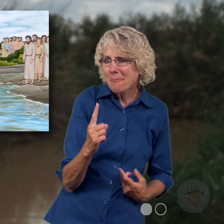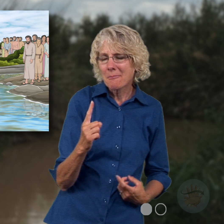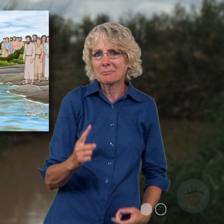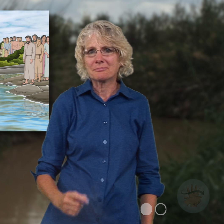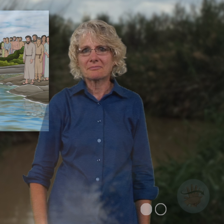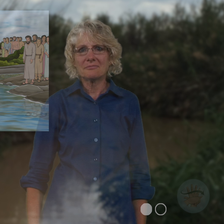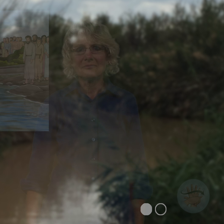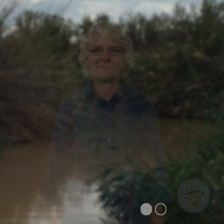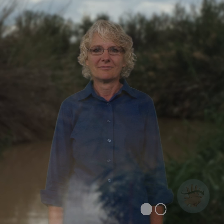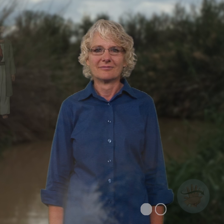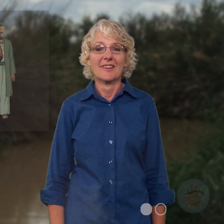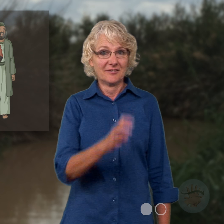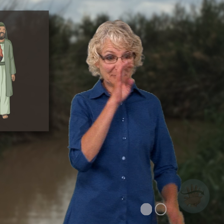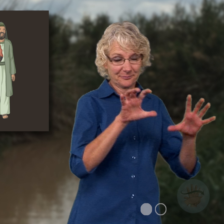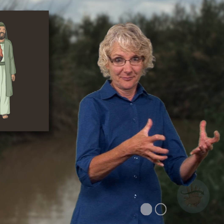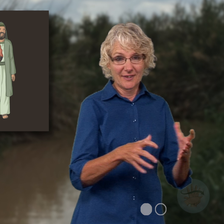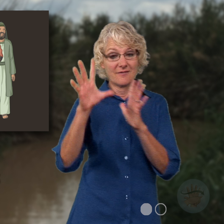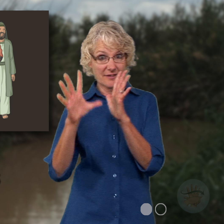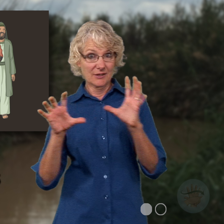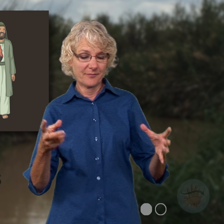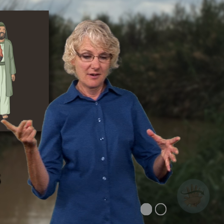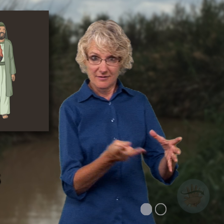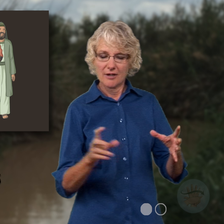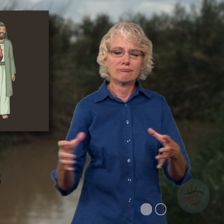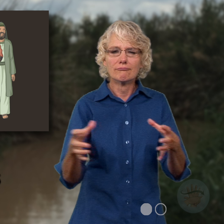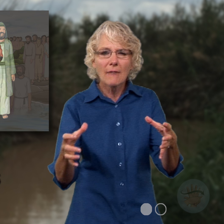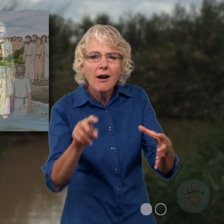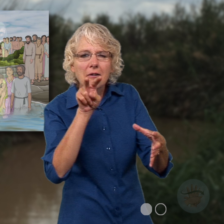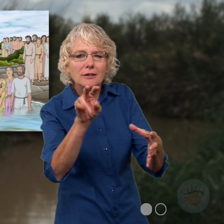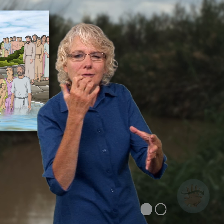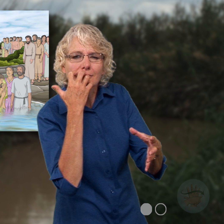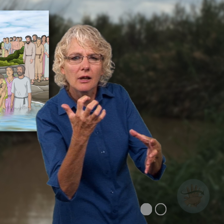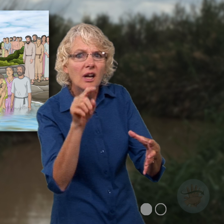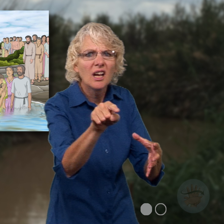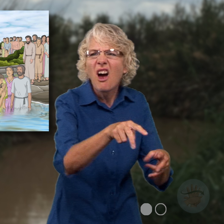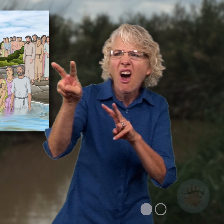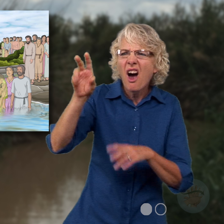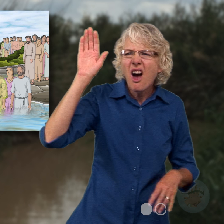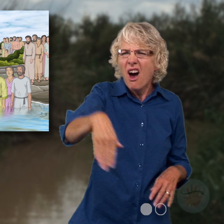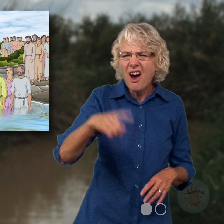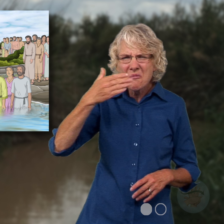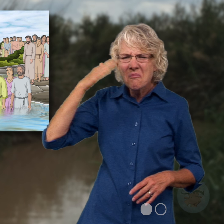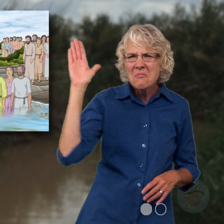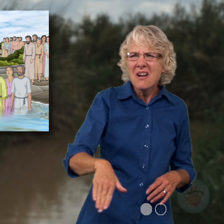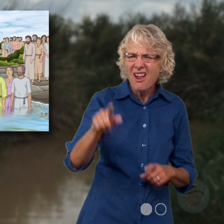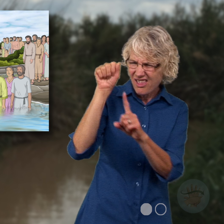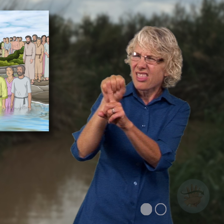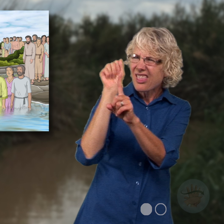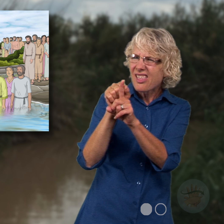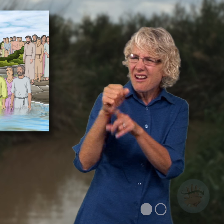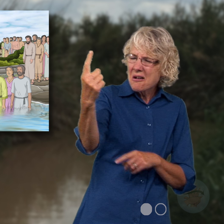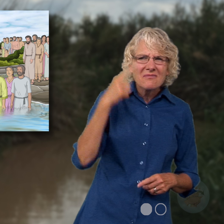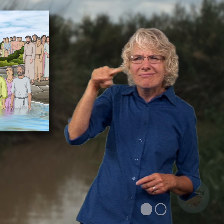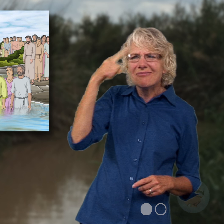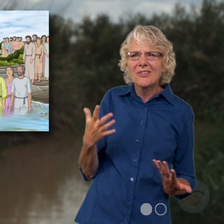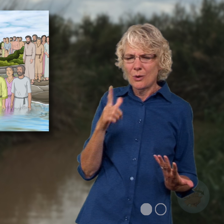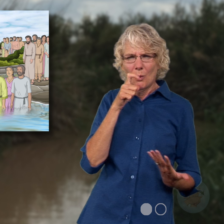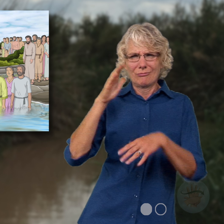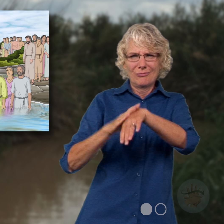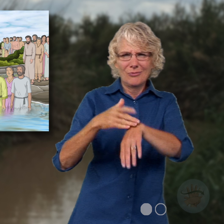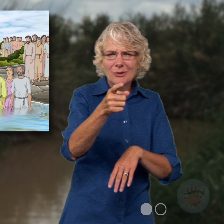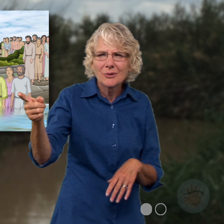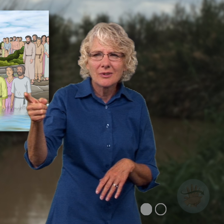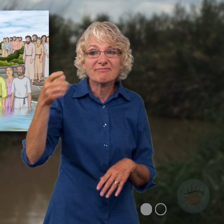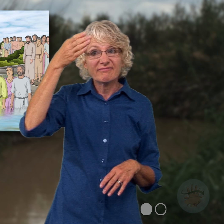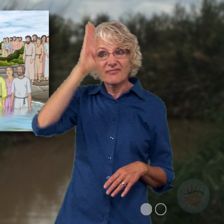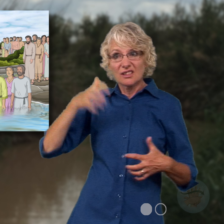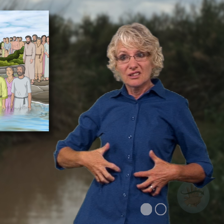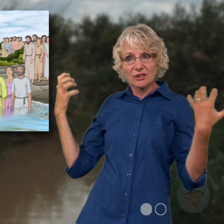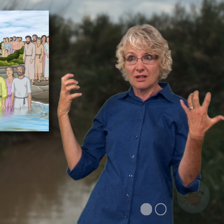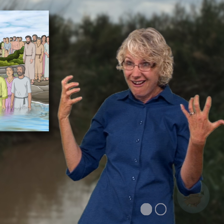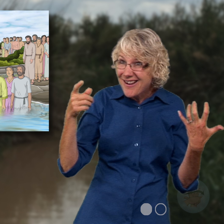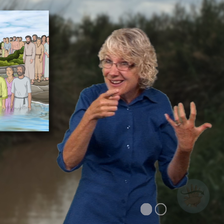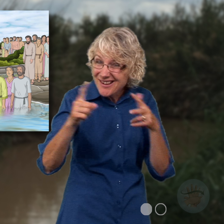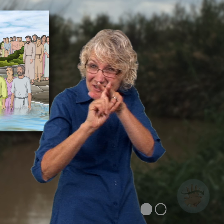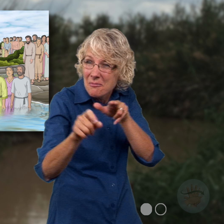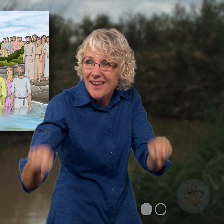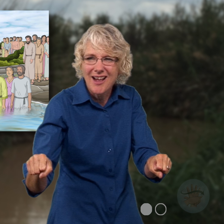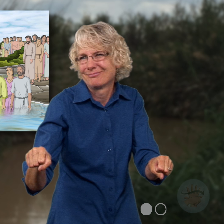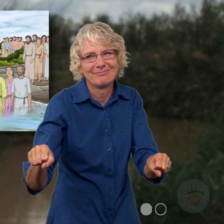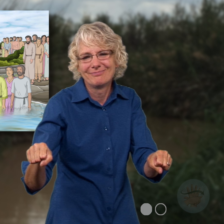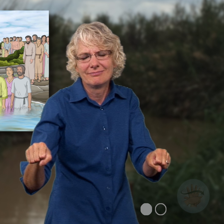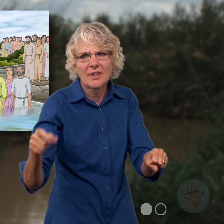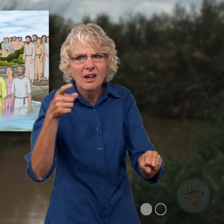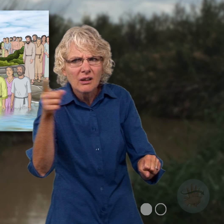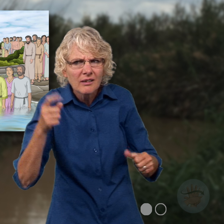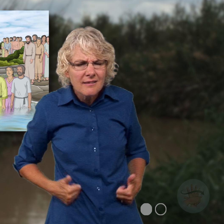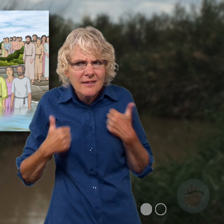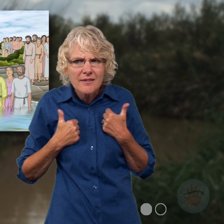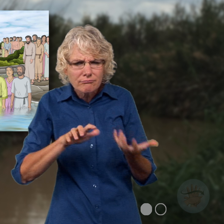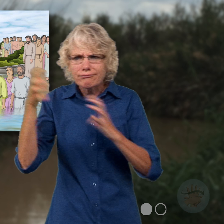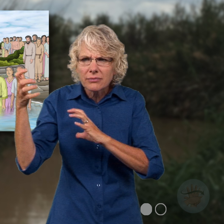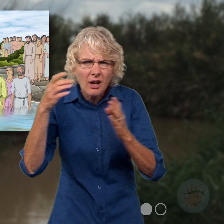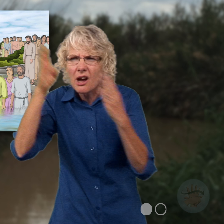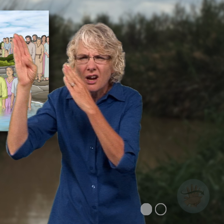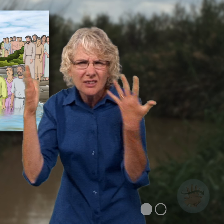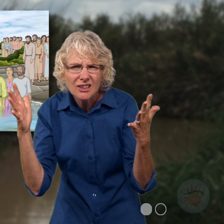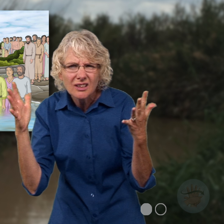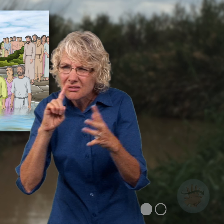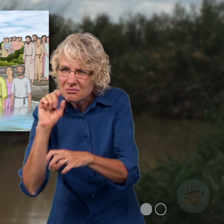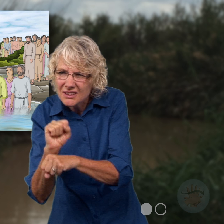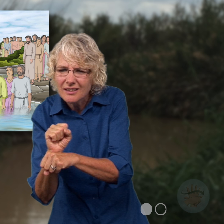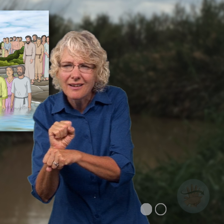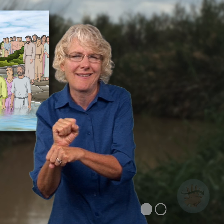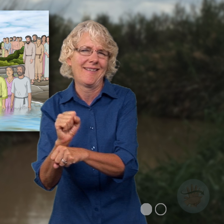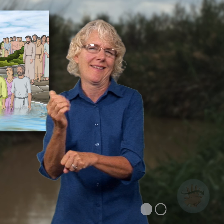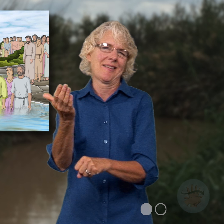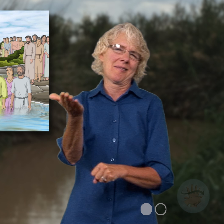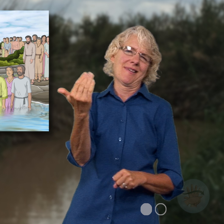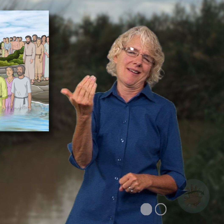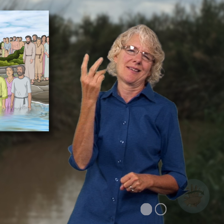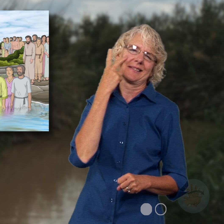But when John saw many of the Pharisees and Sadducees coming to his place of baptism, he said to them, “You brood of vipers, who warned you to flee from the coming wrath?